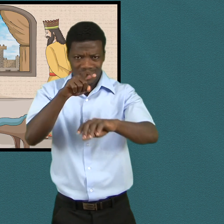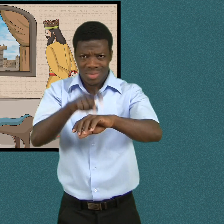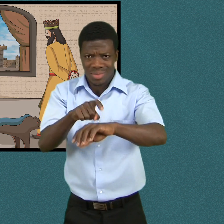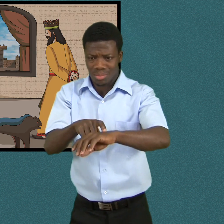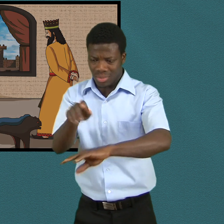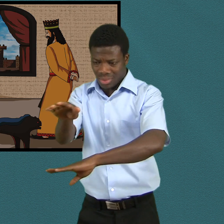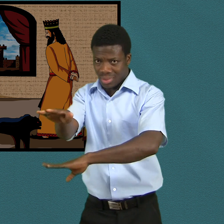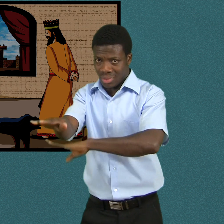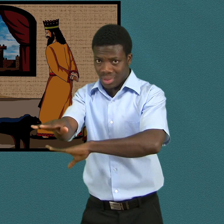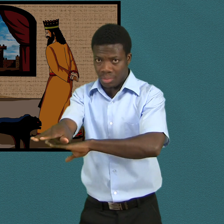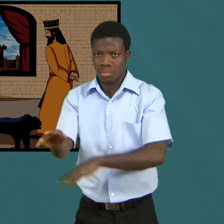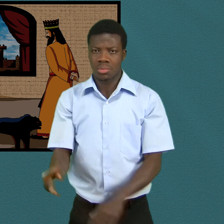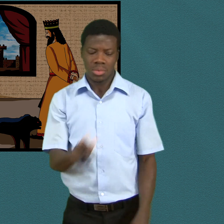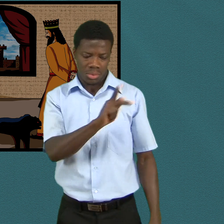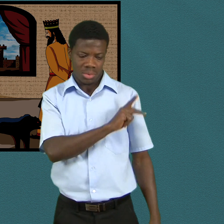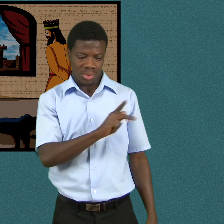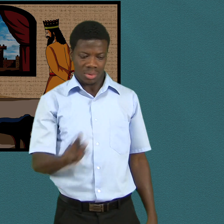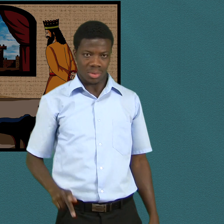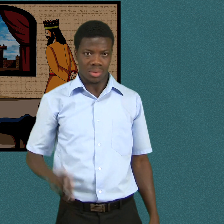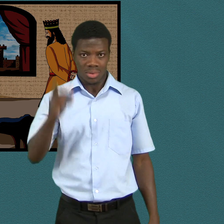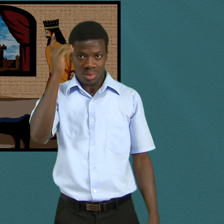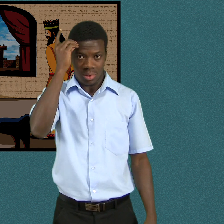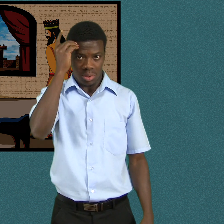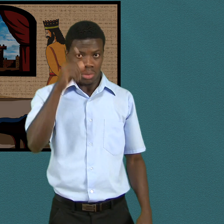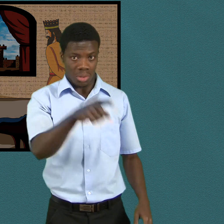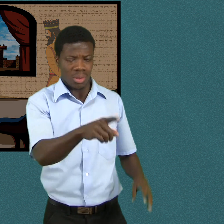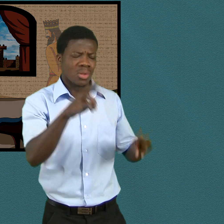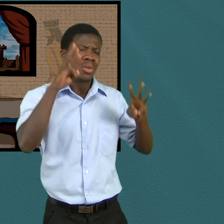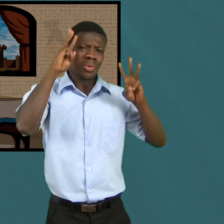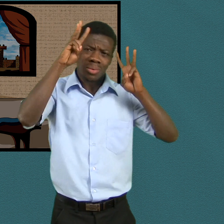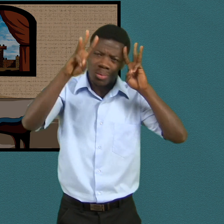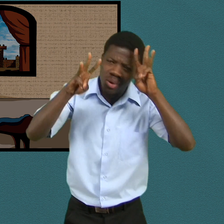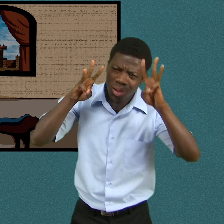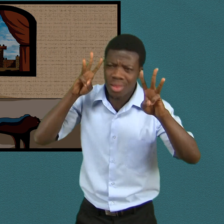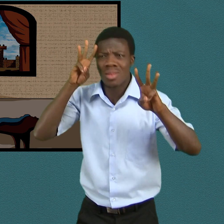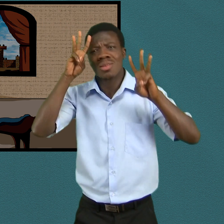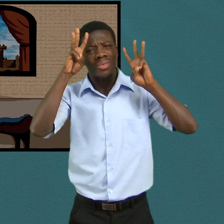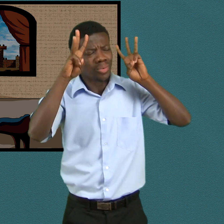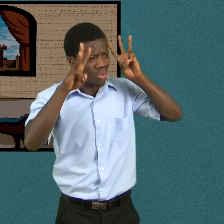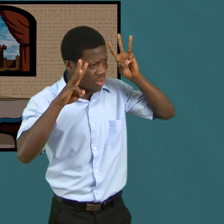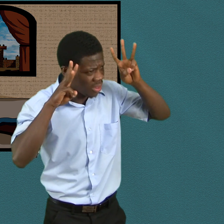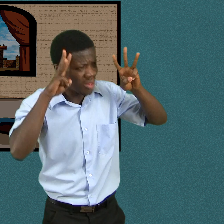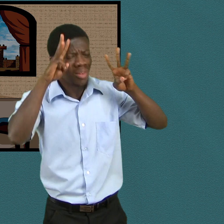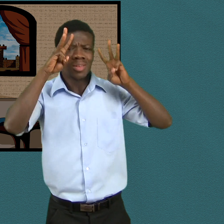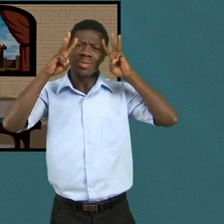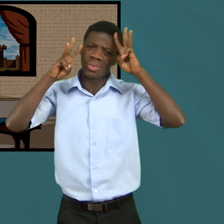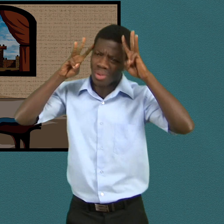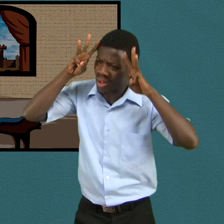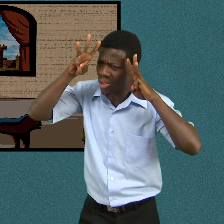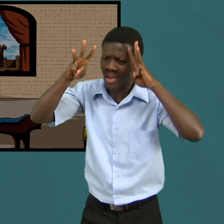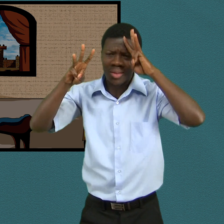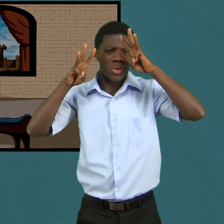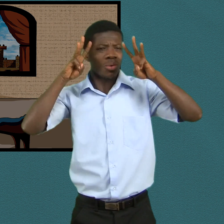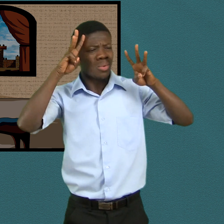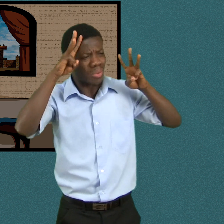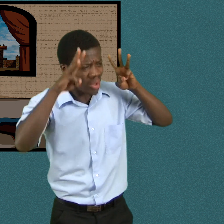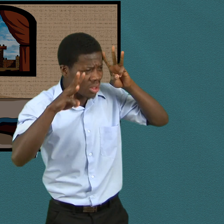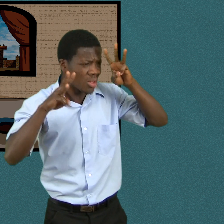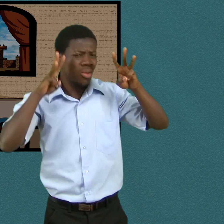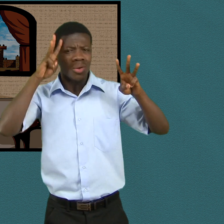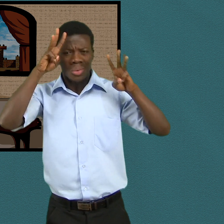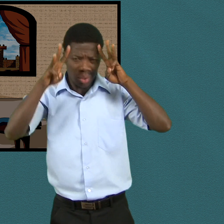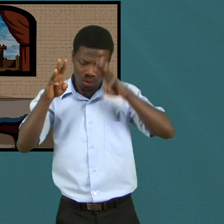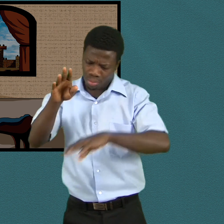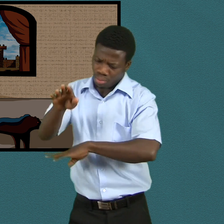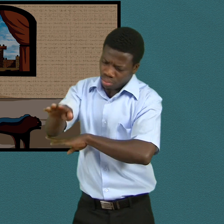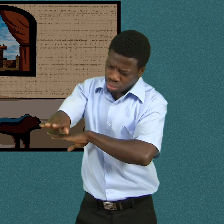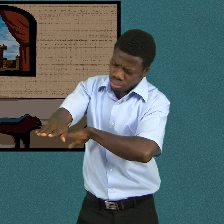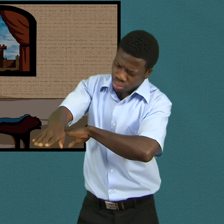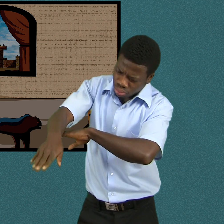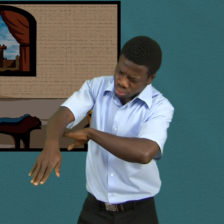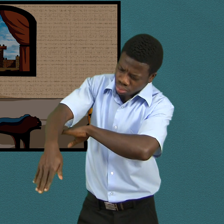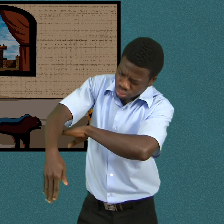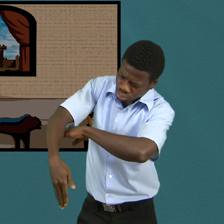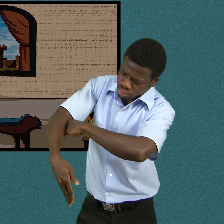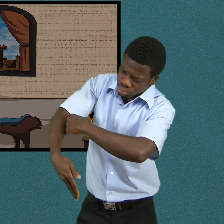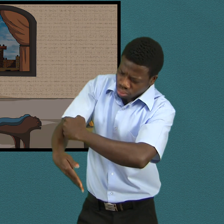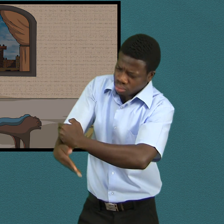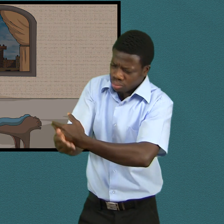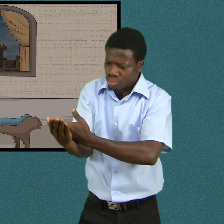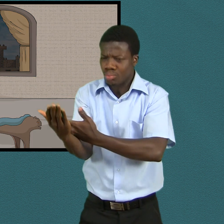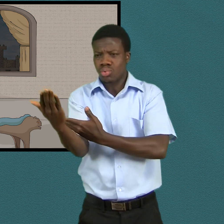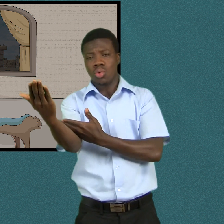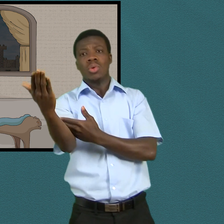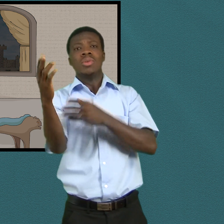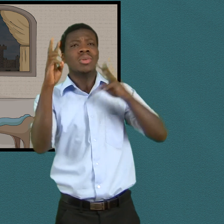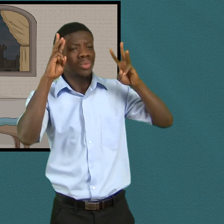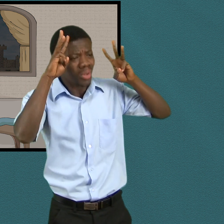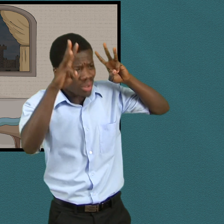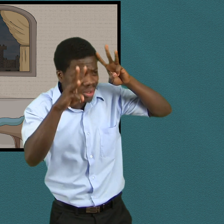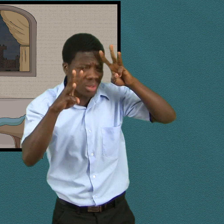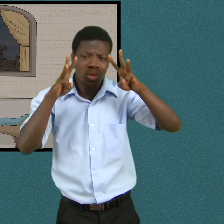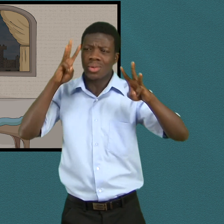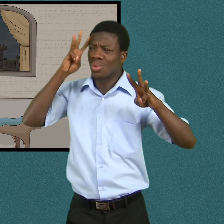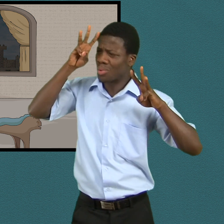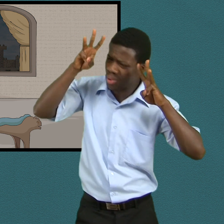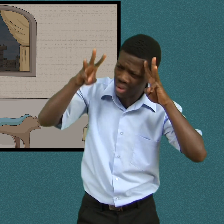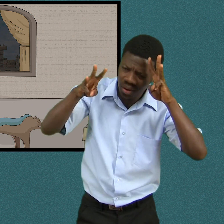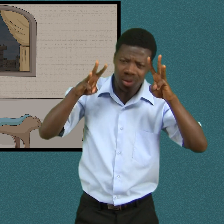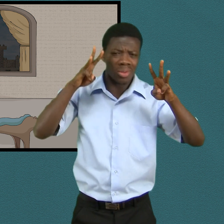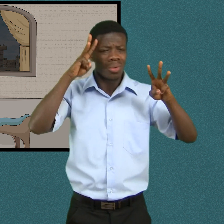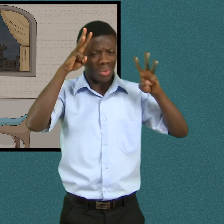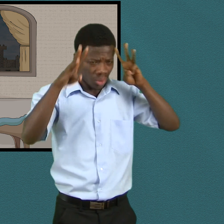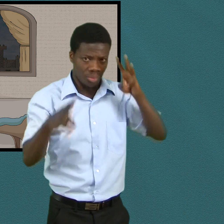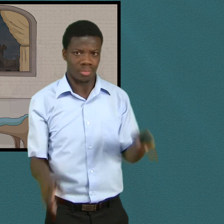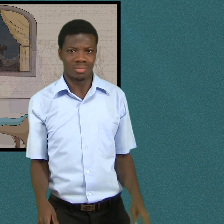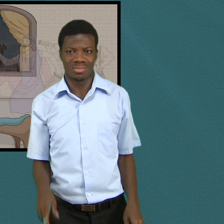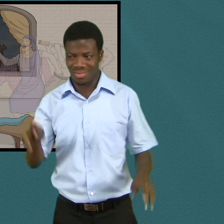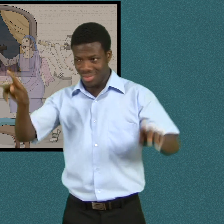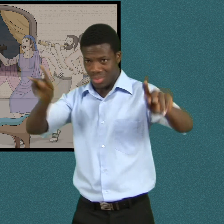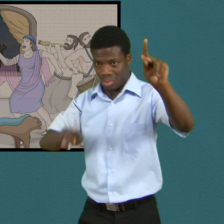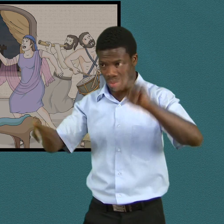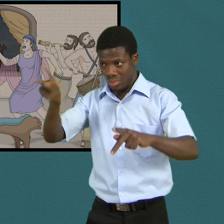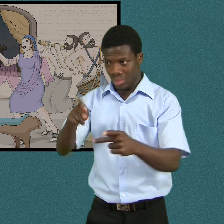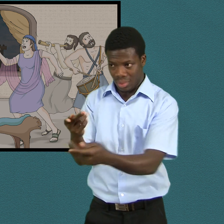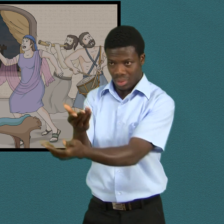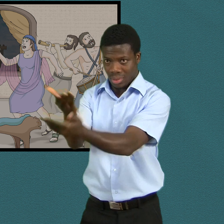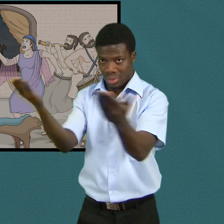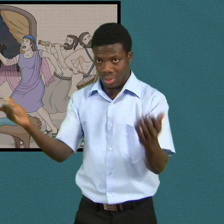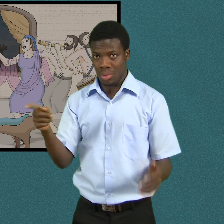Then the king went to his palace and spent the night fasting.